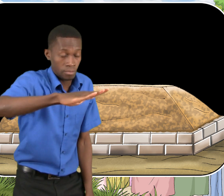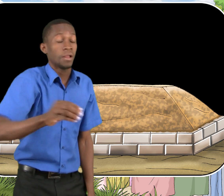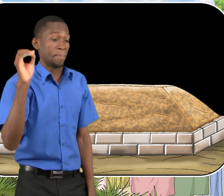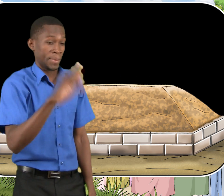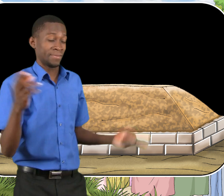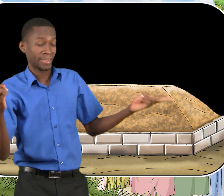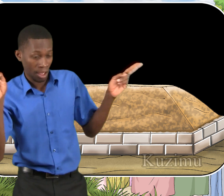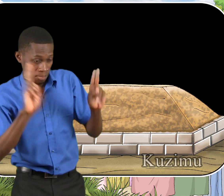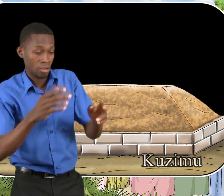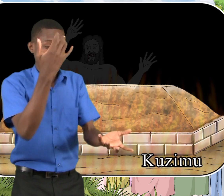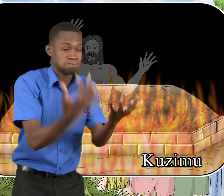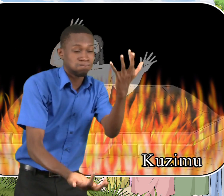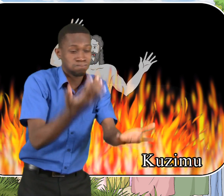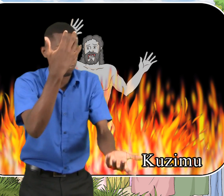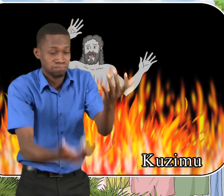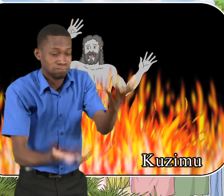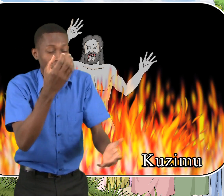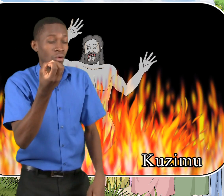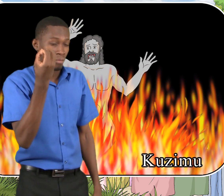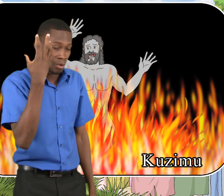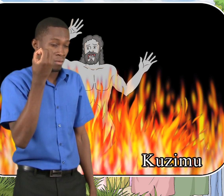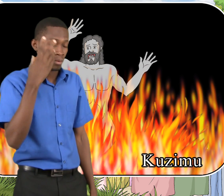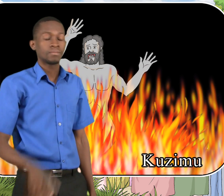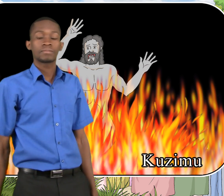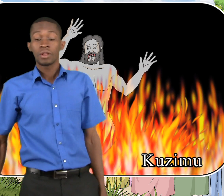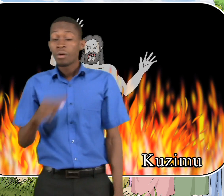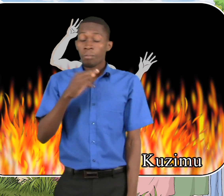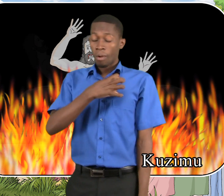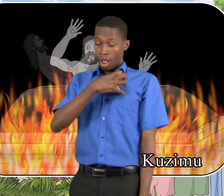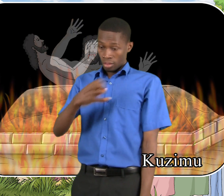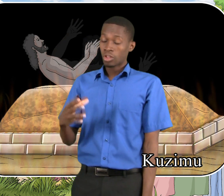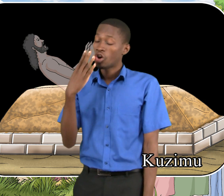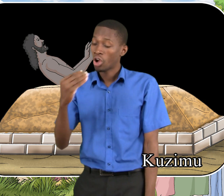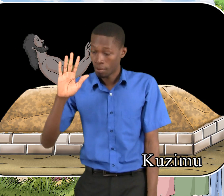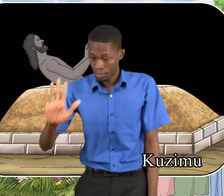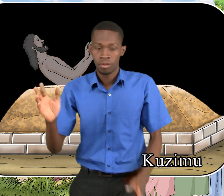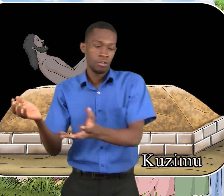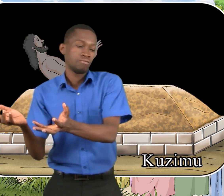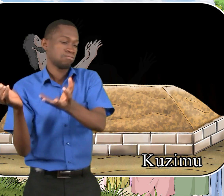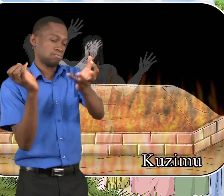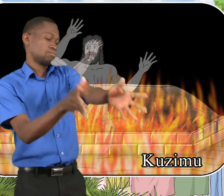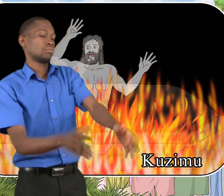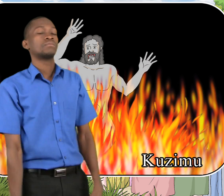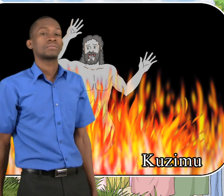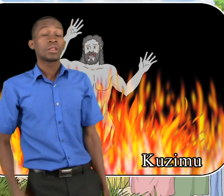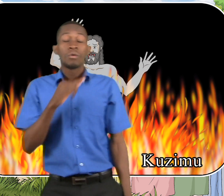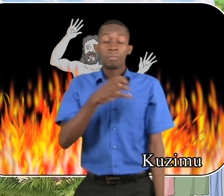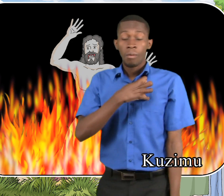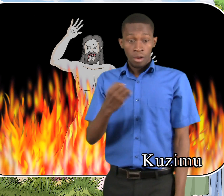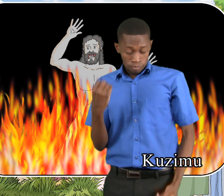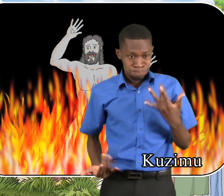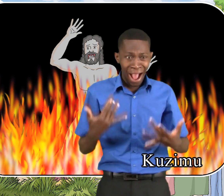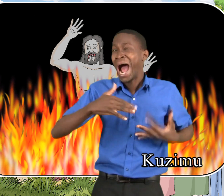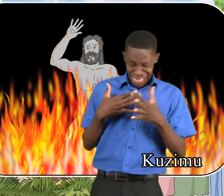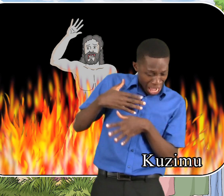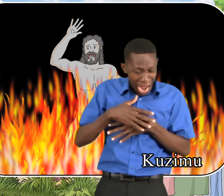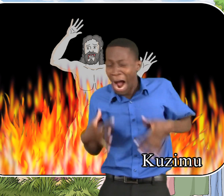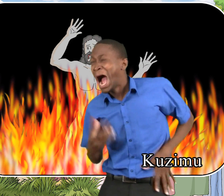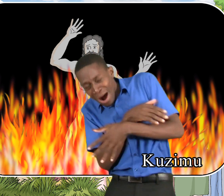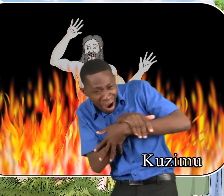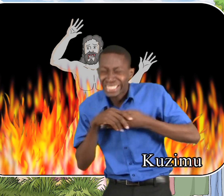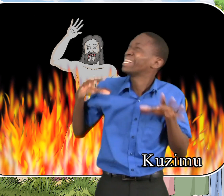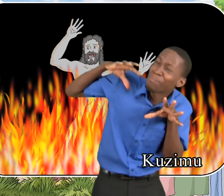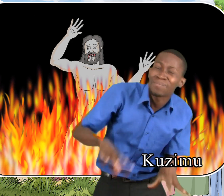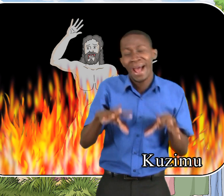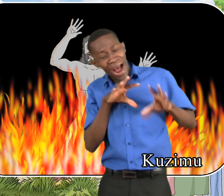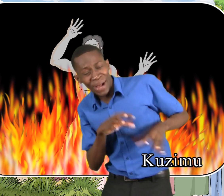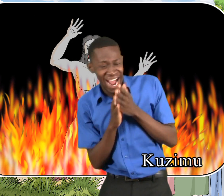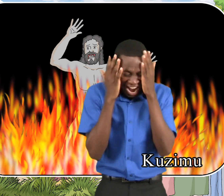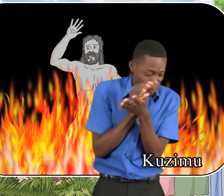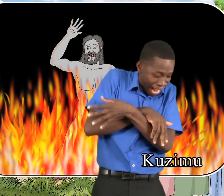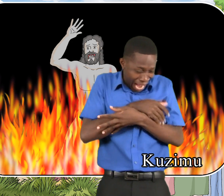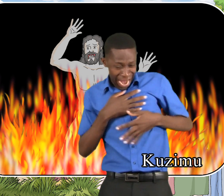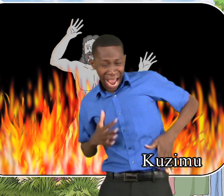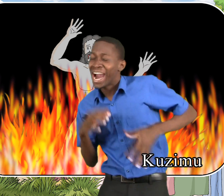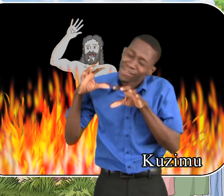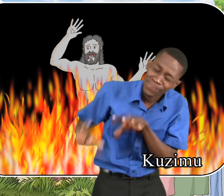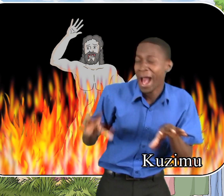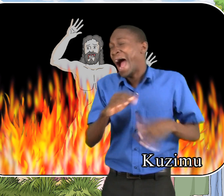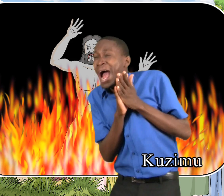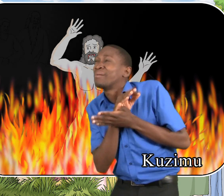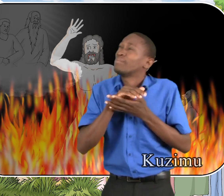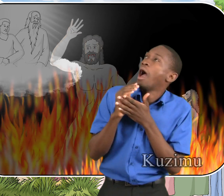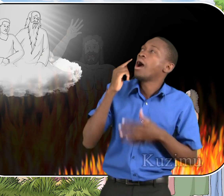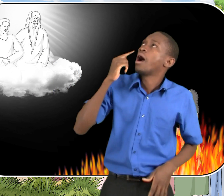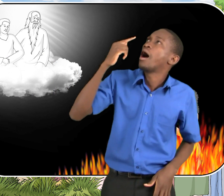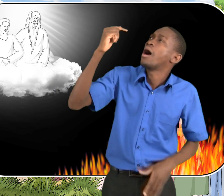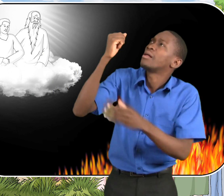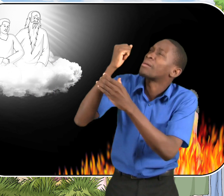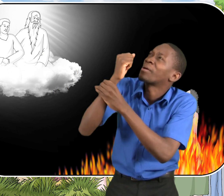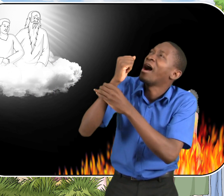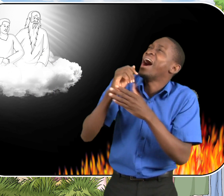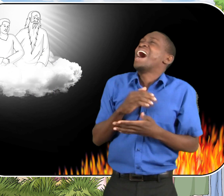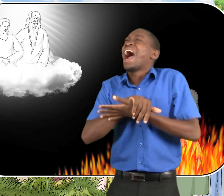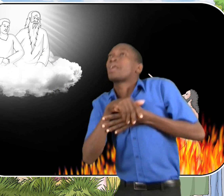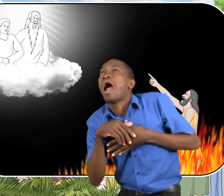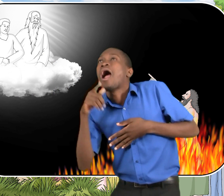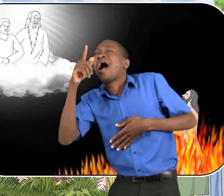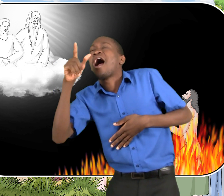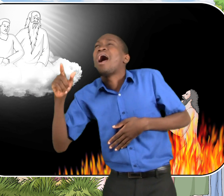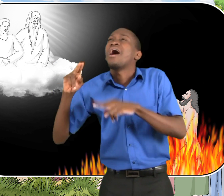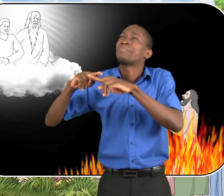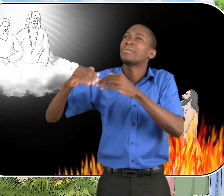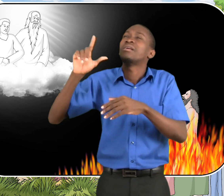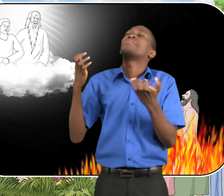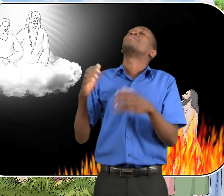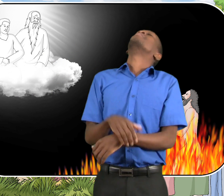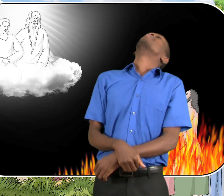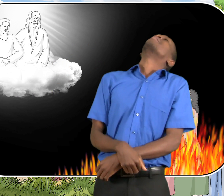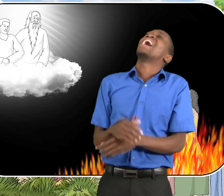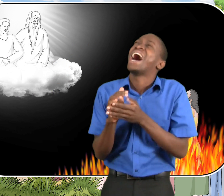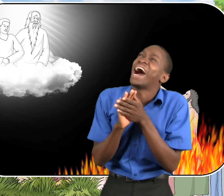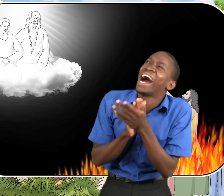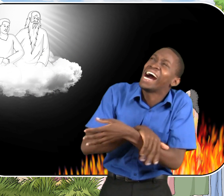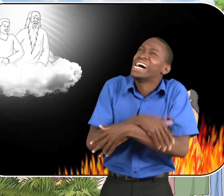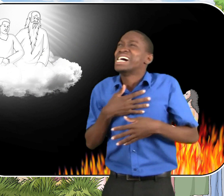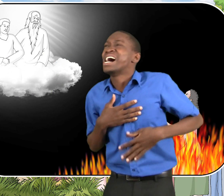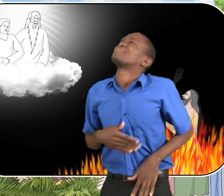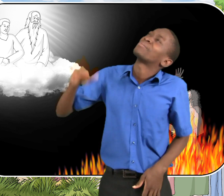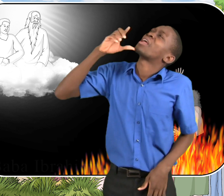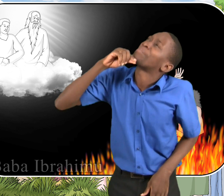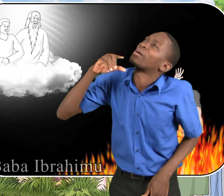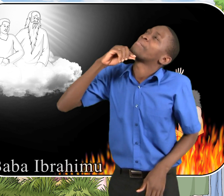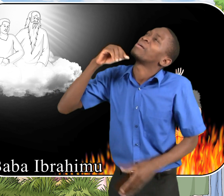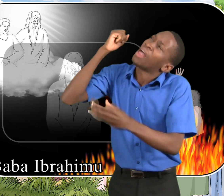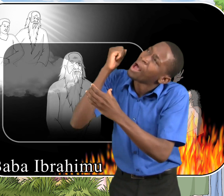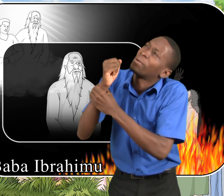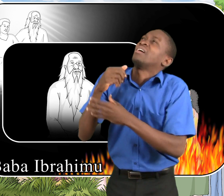In Hades, where he was in torment, he looked up and saw Abraham from afar, with Lazarus by his side.